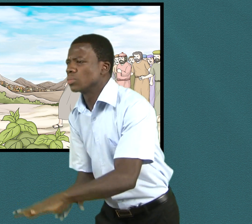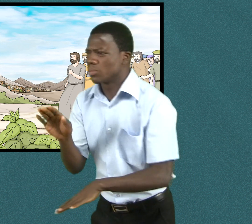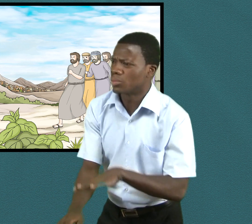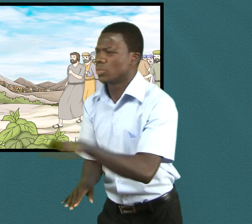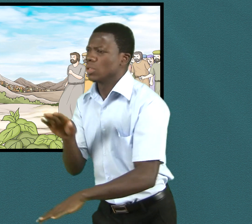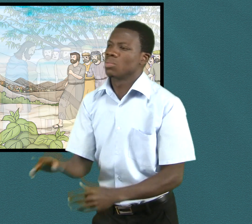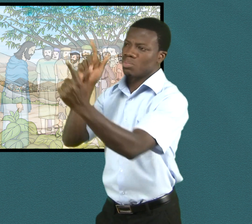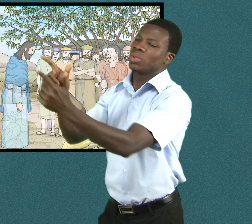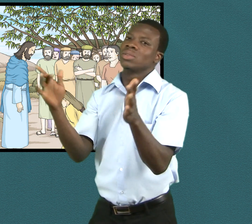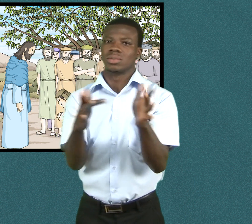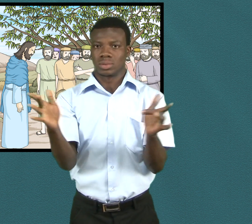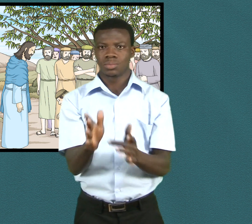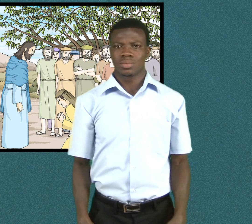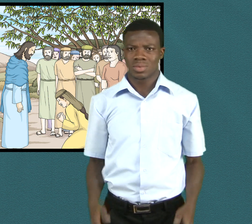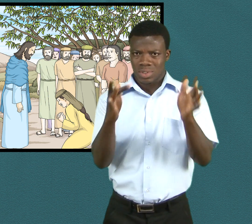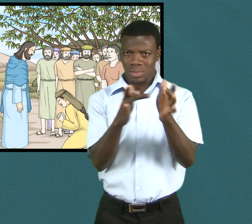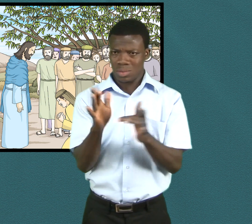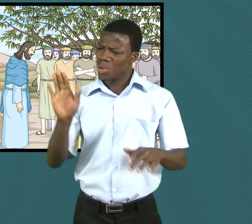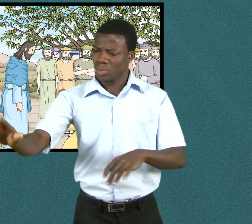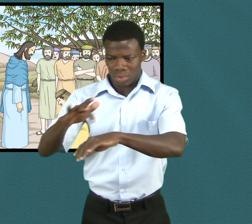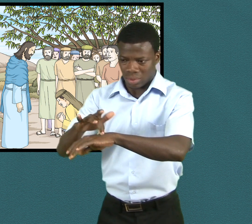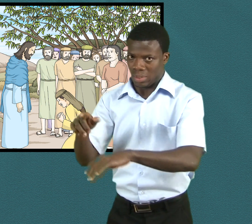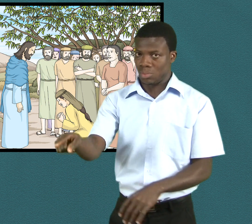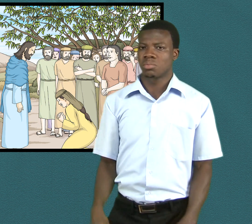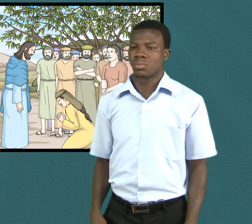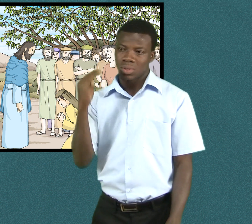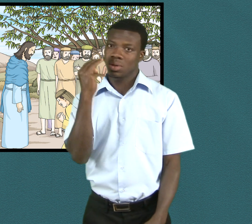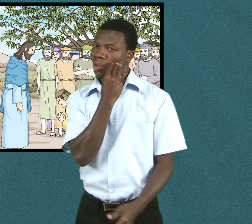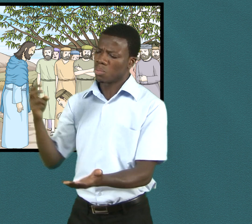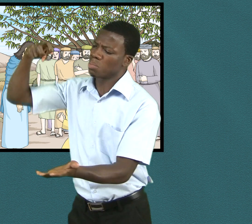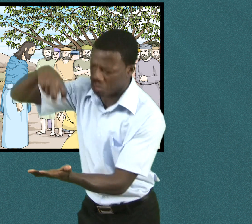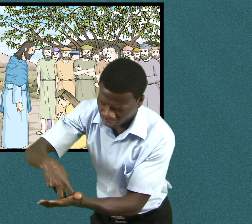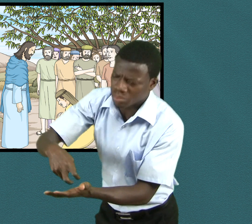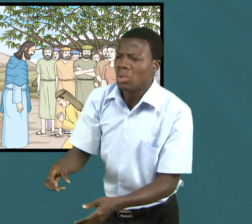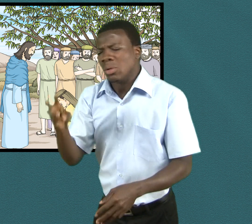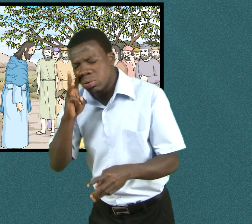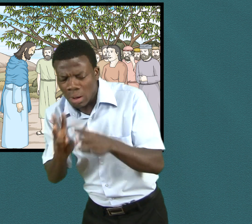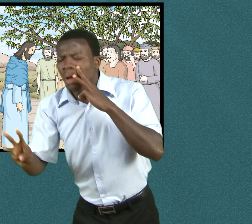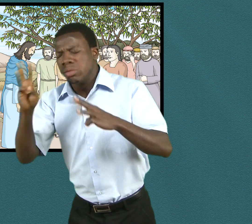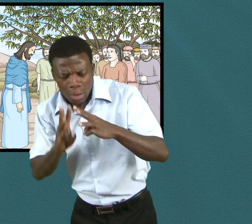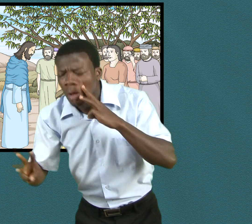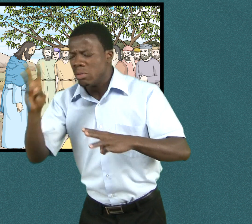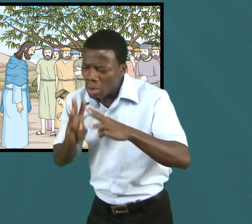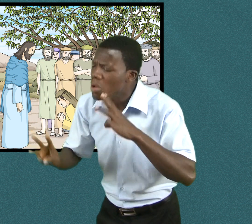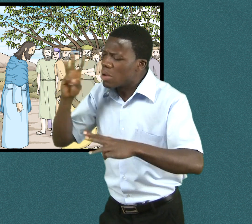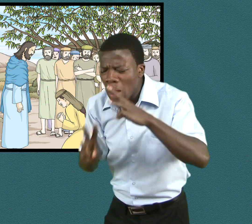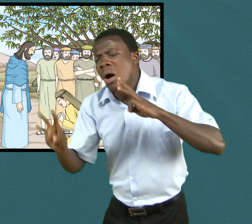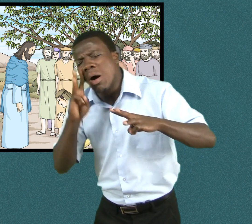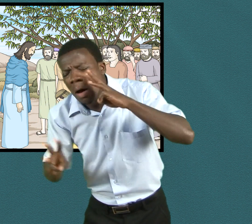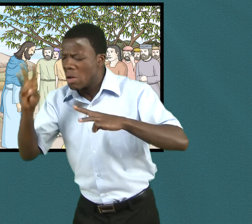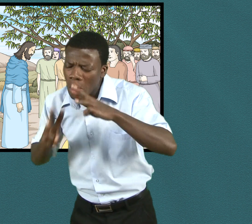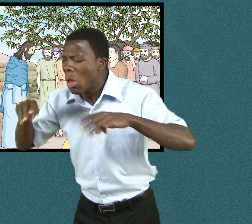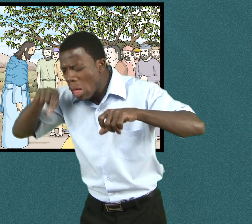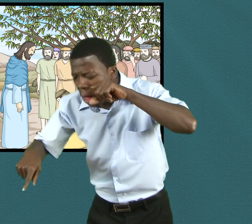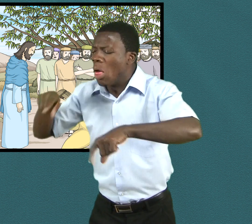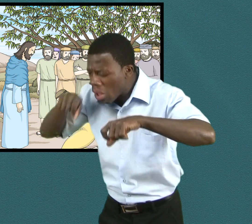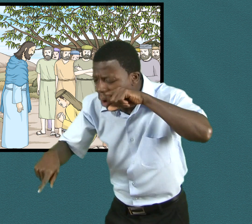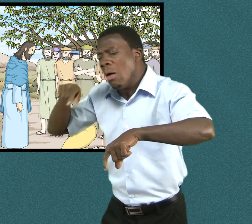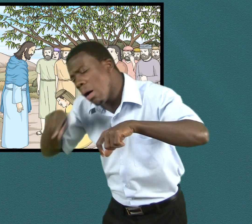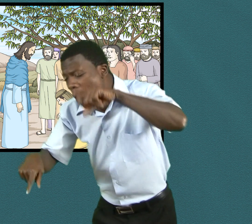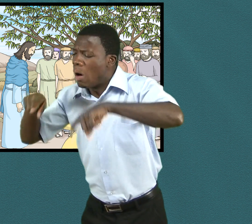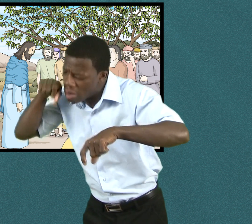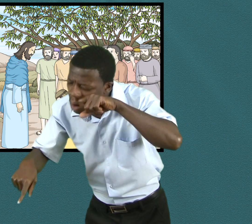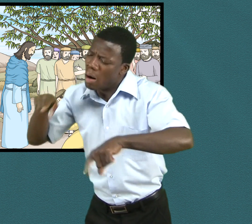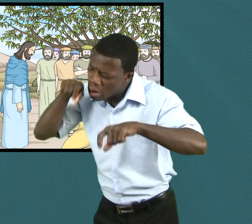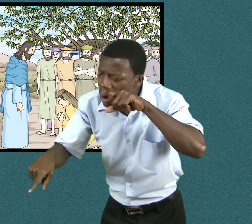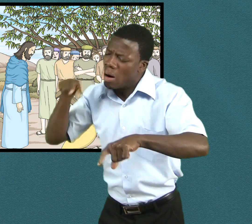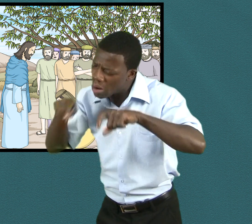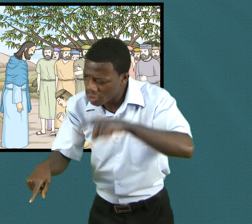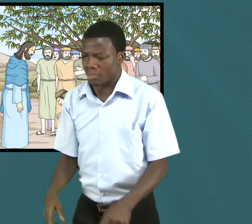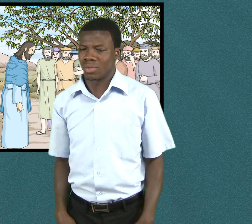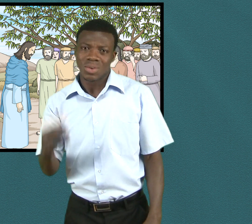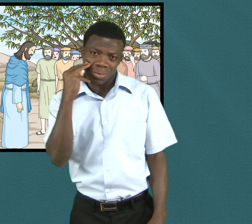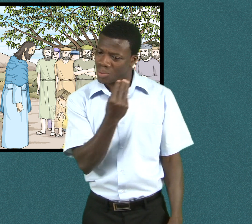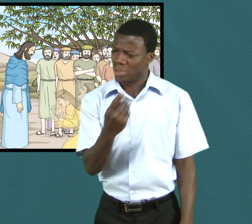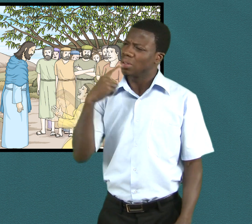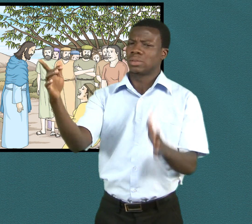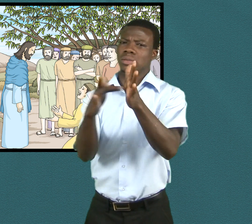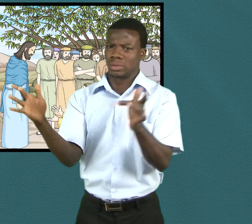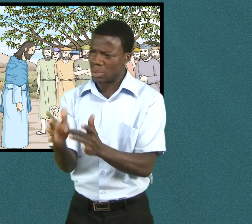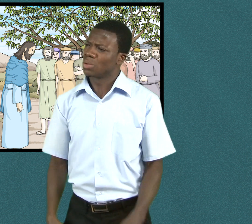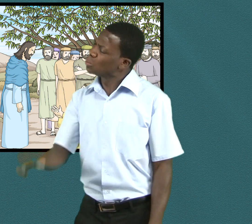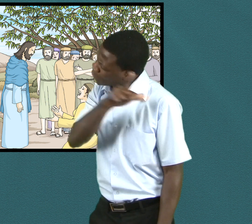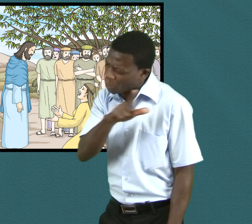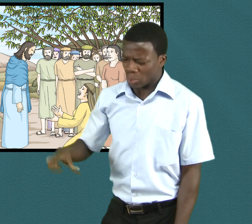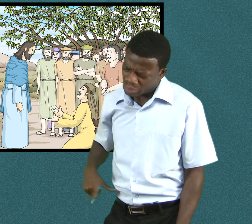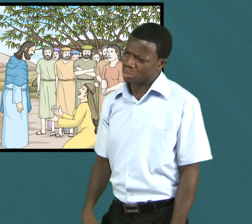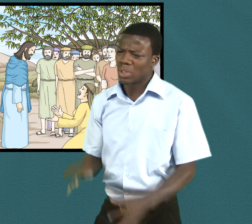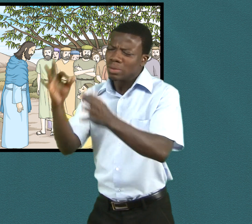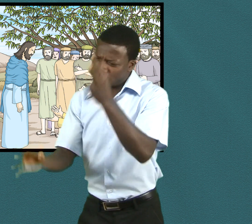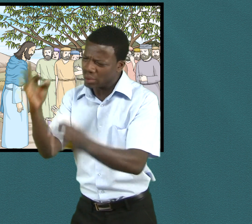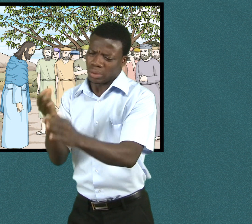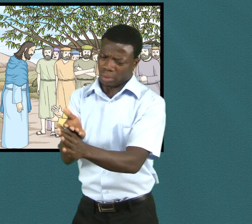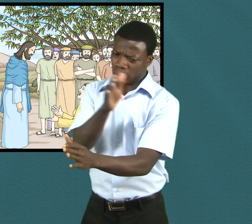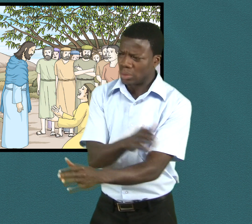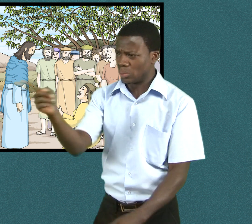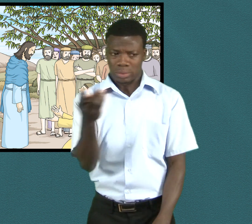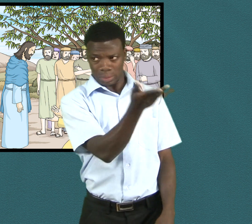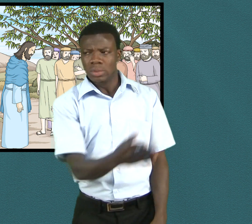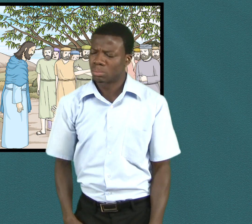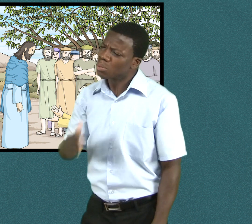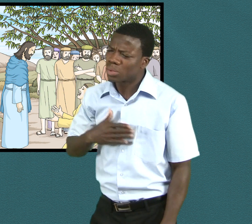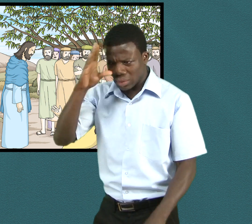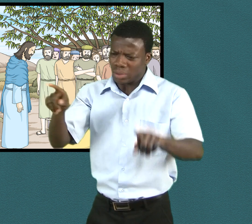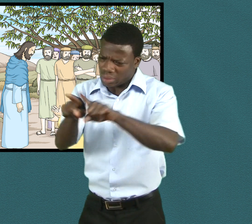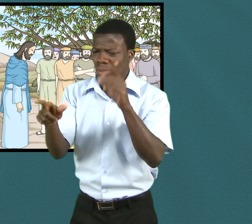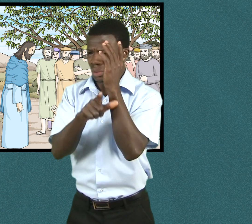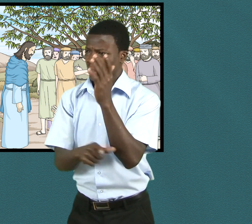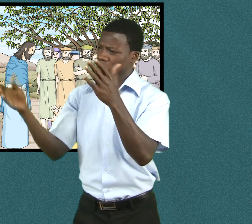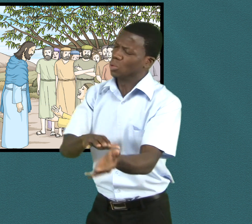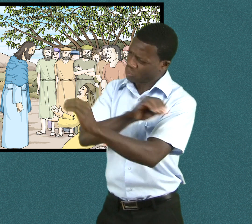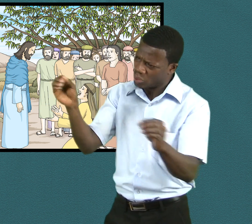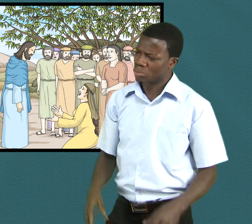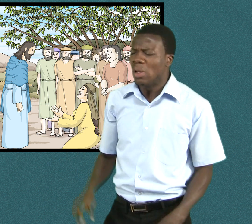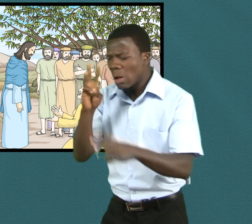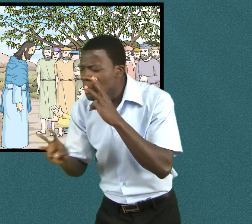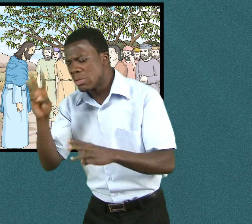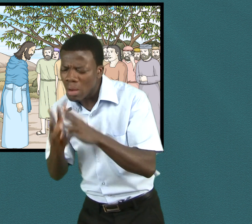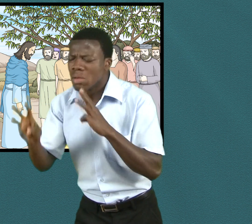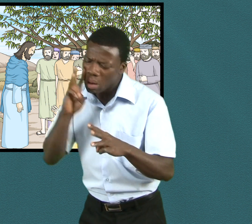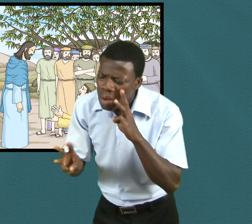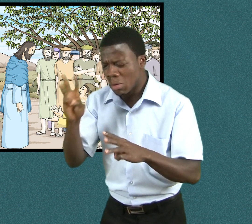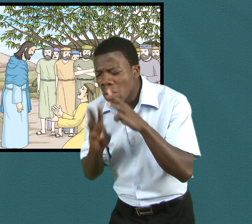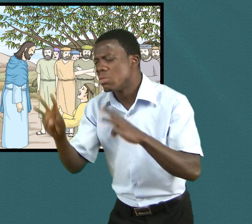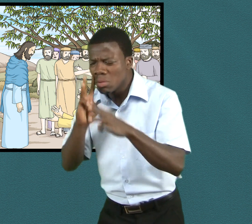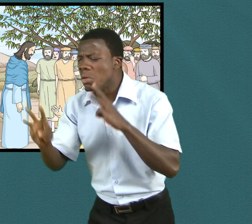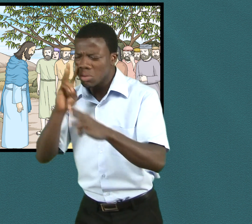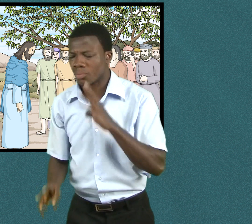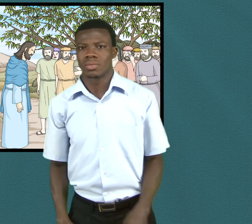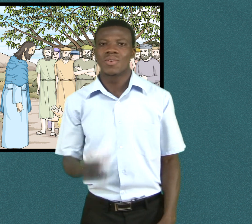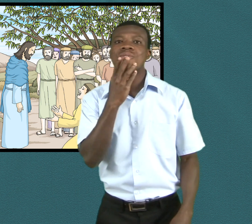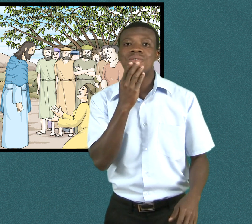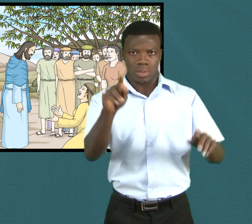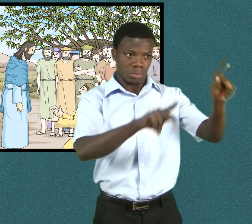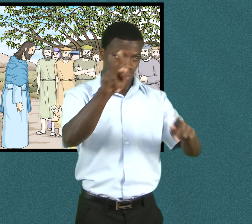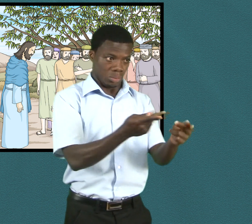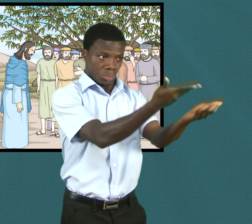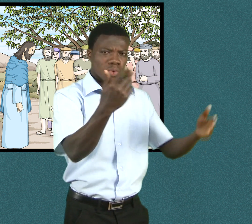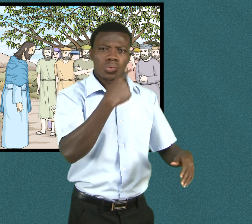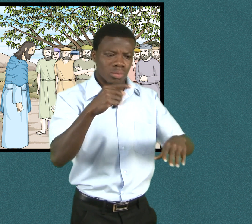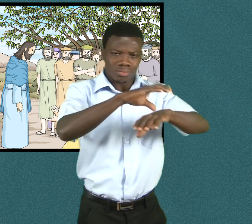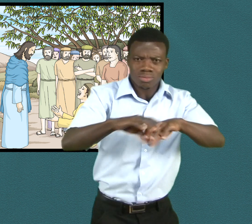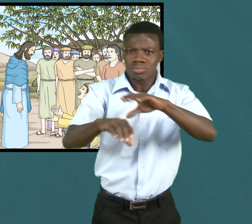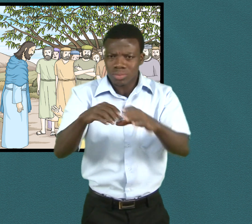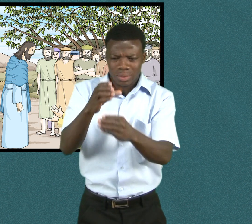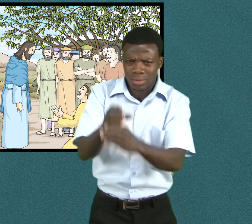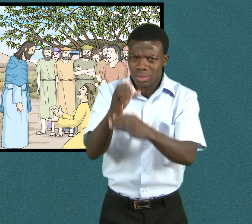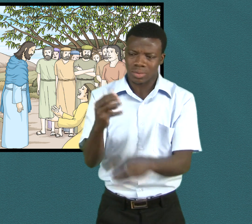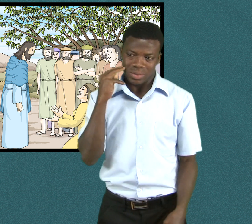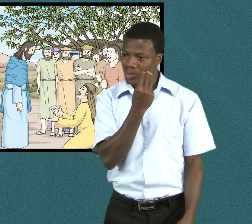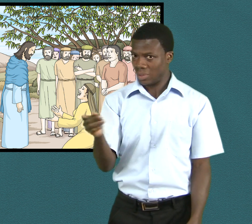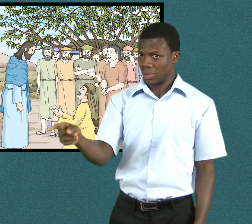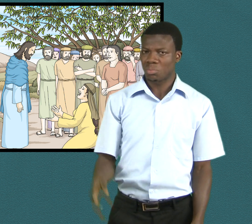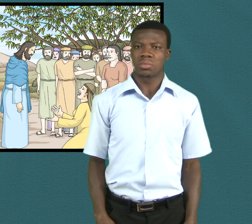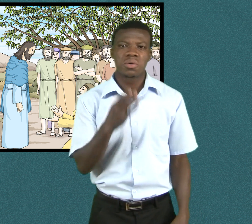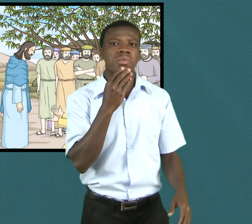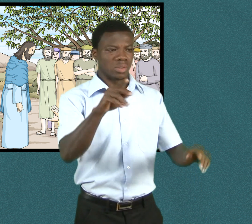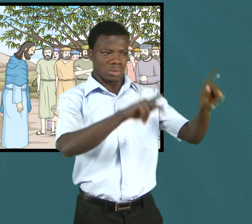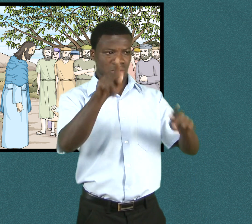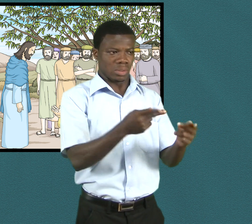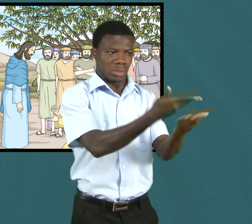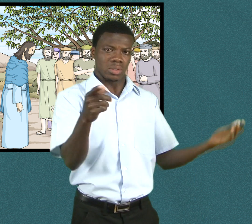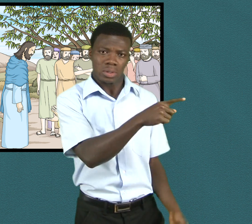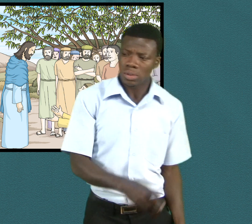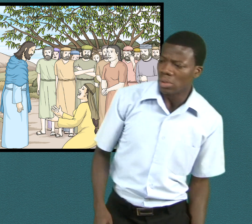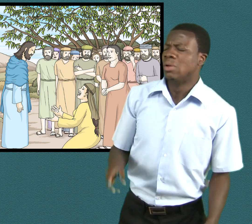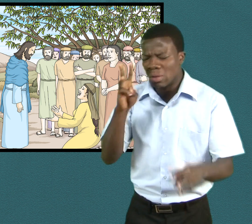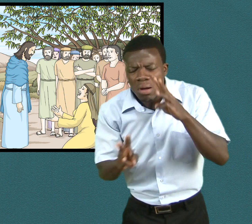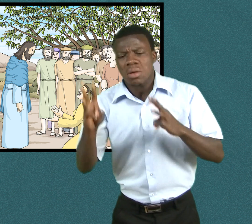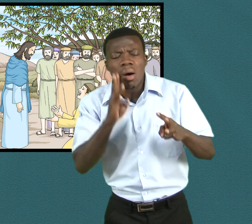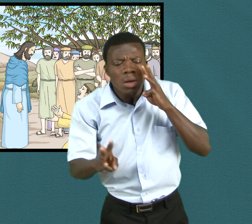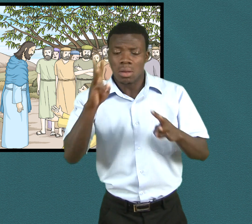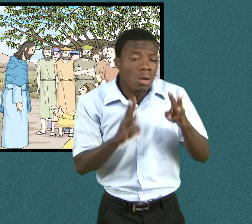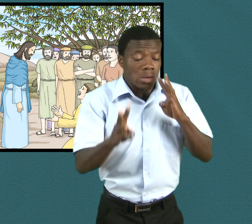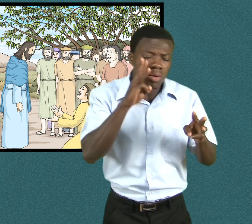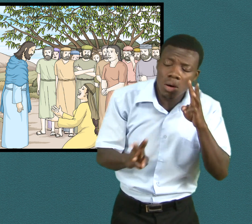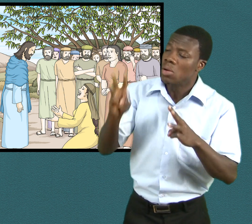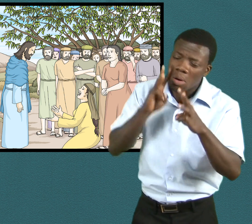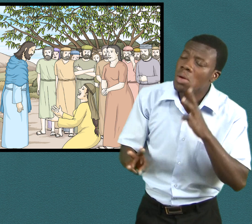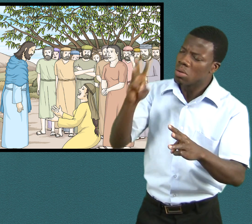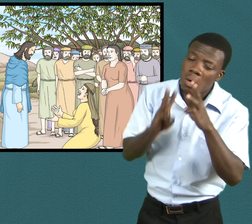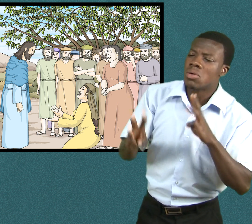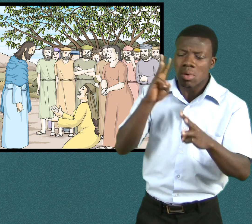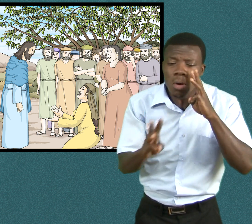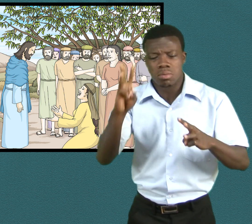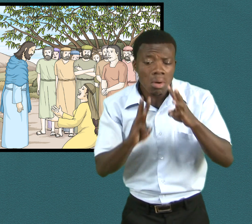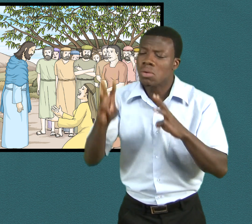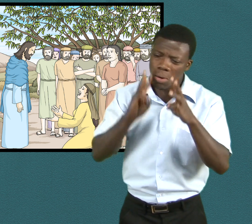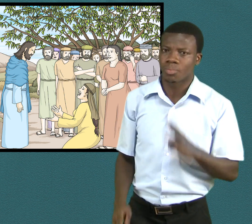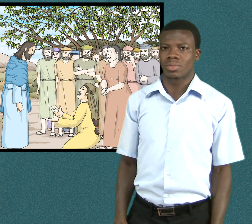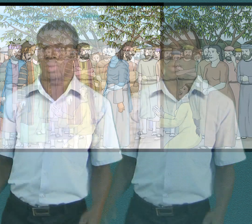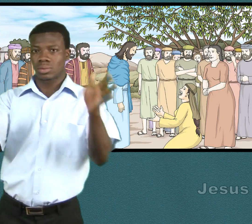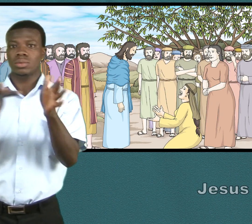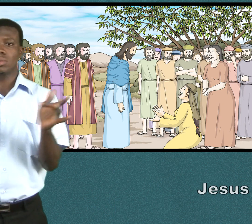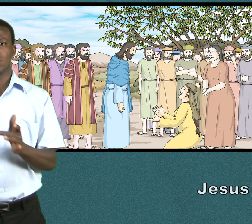When Mary came to Jesus and saw Him, she fell at His feet and said, “Lord, if You had been here, my brother would not have died.”